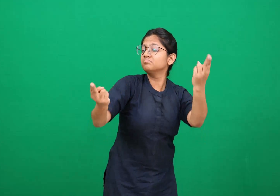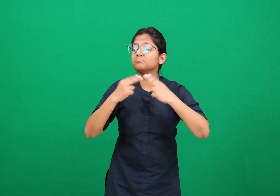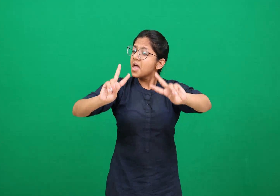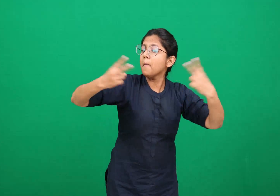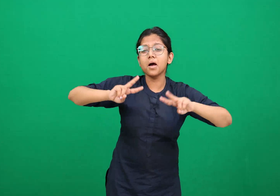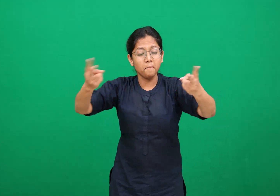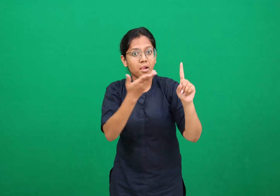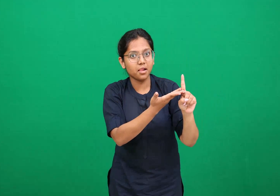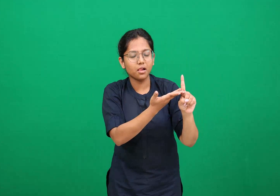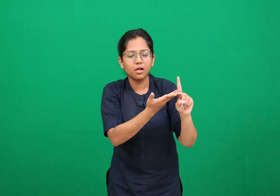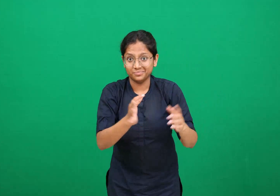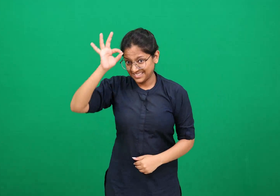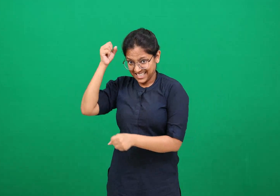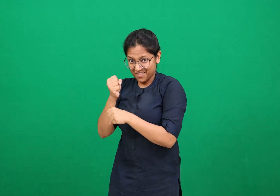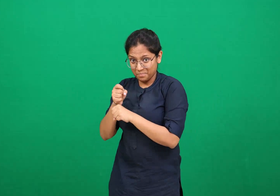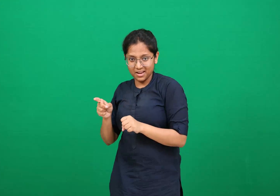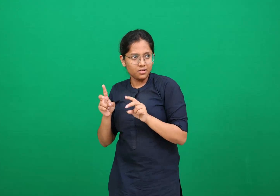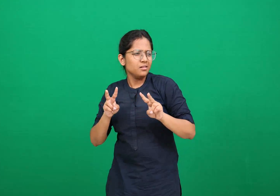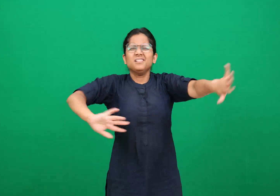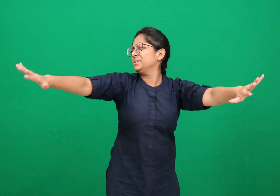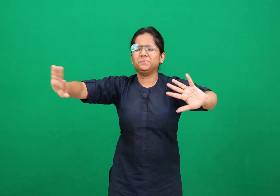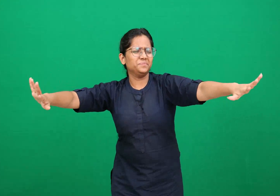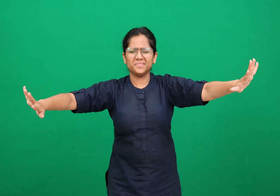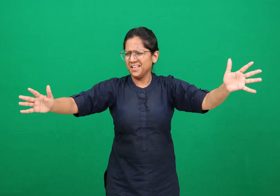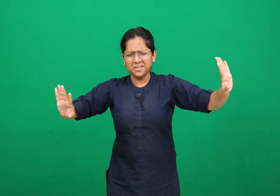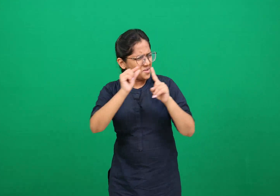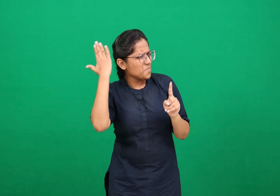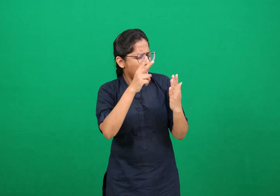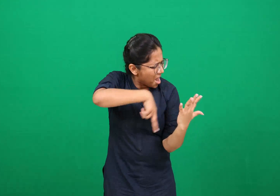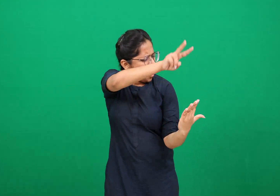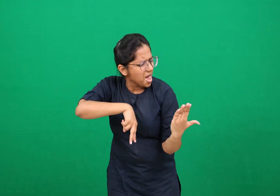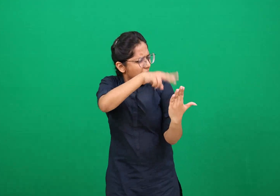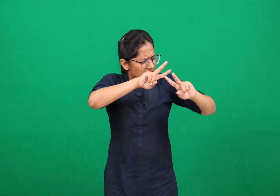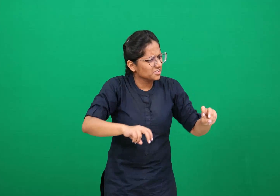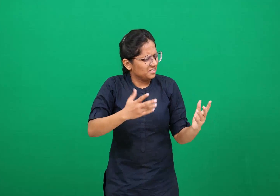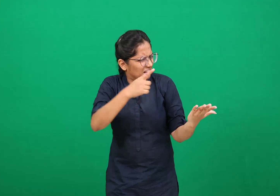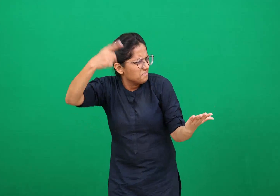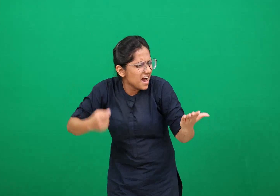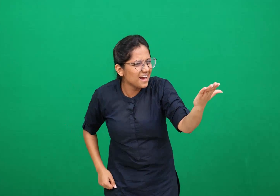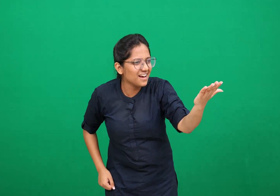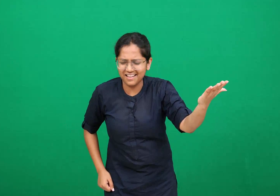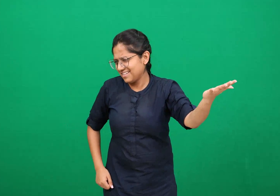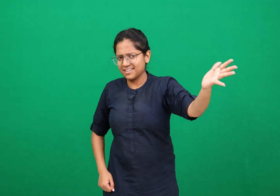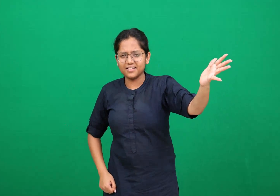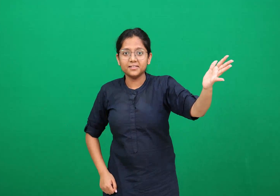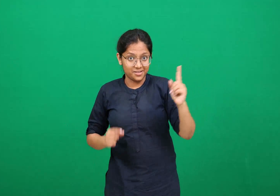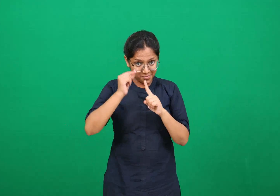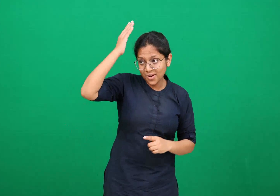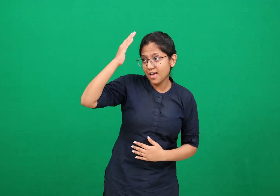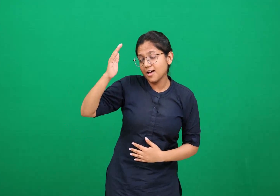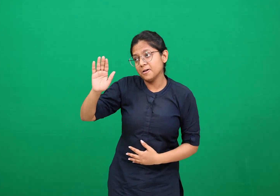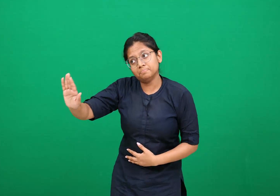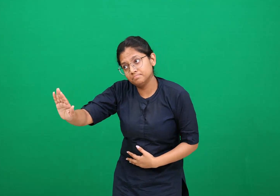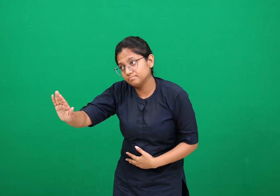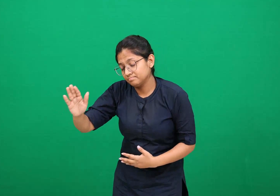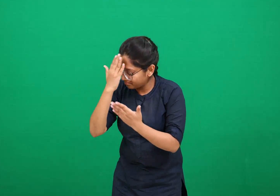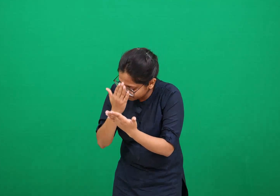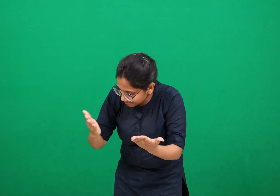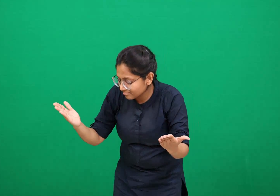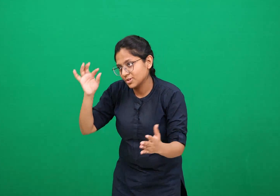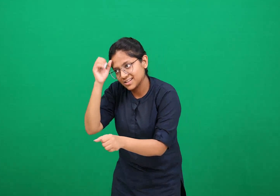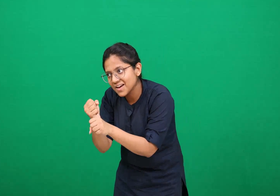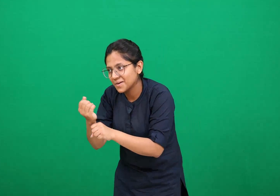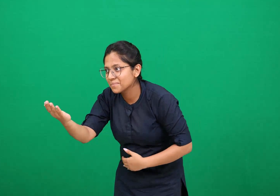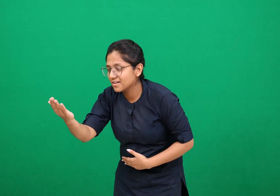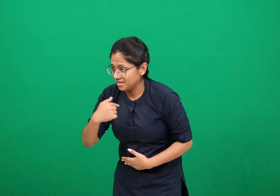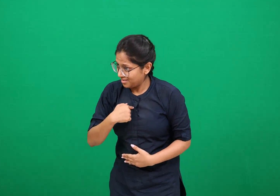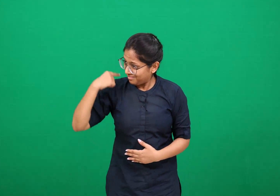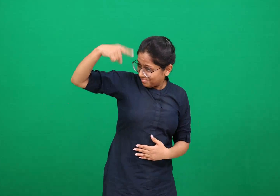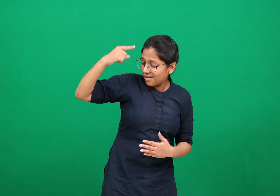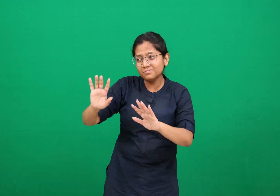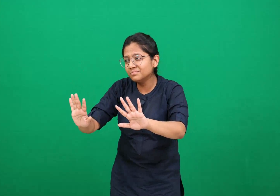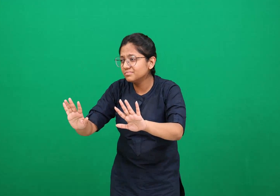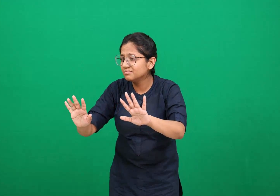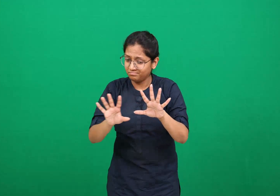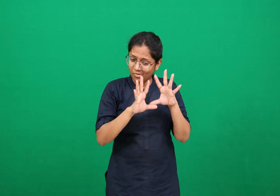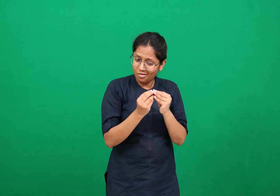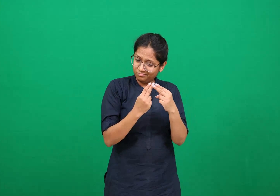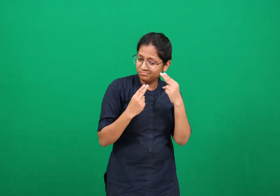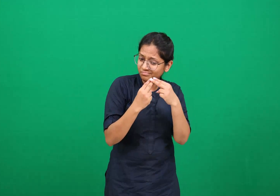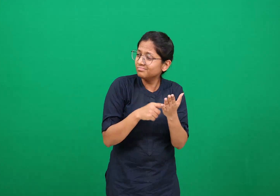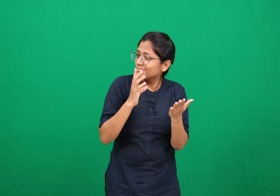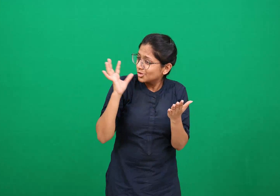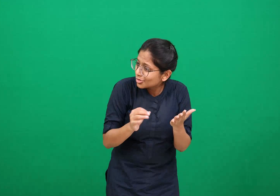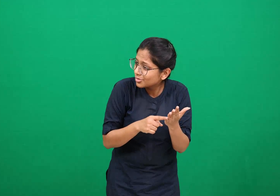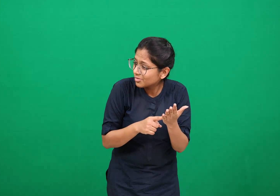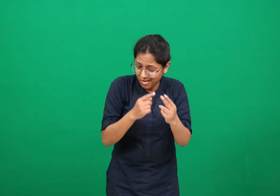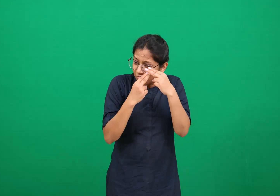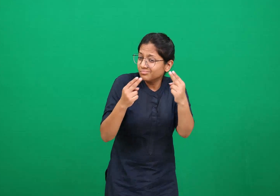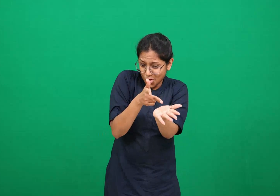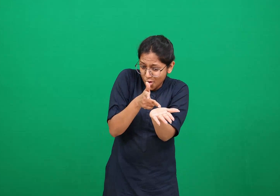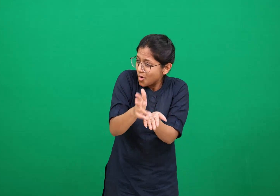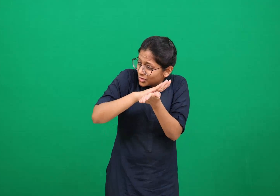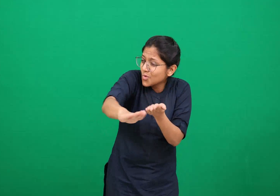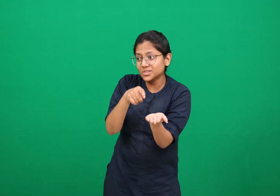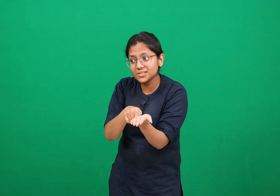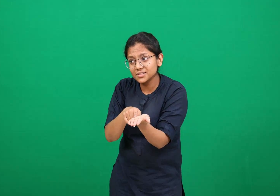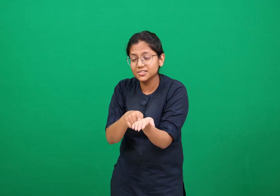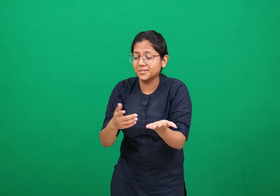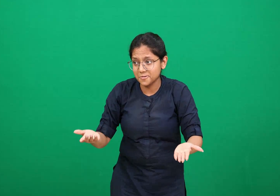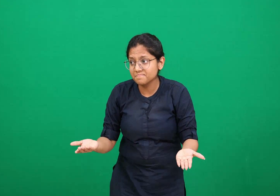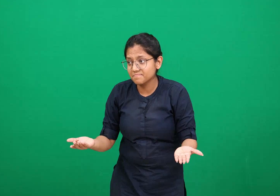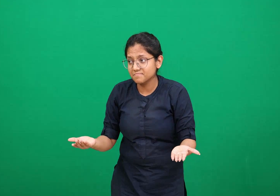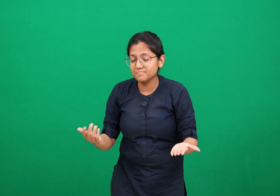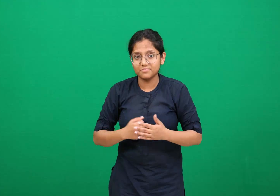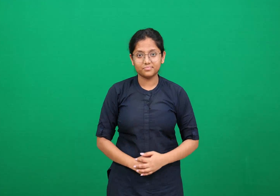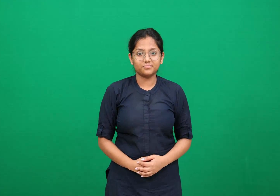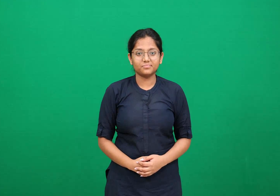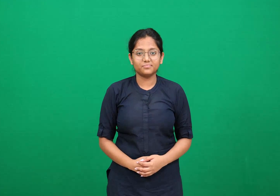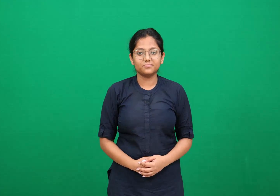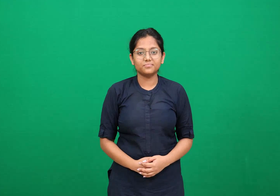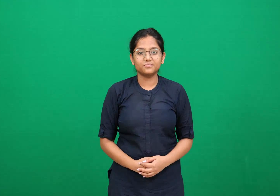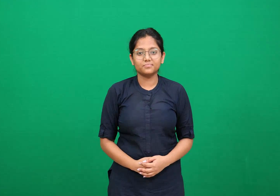But Paul answered, "I am not insane, most excellent Festus; I am speaking words of truth and sobriety.